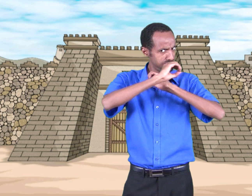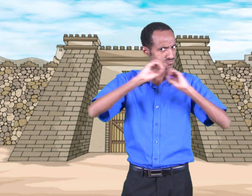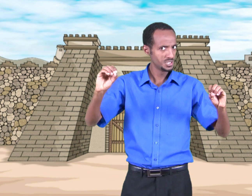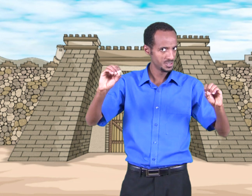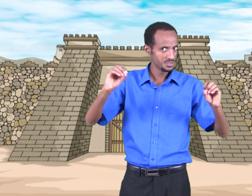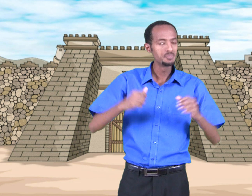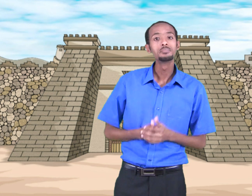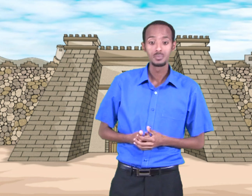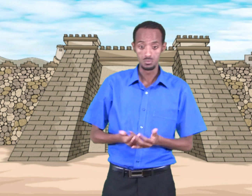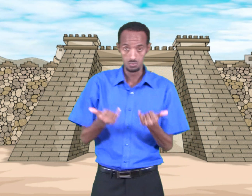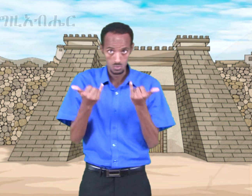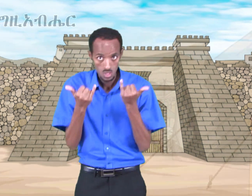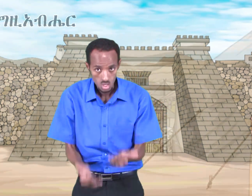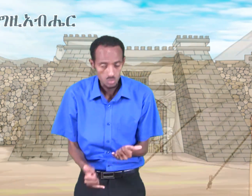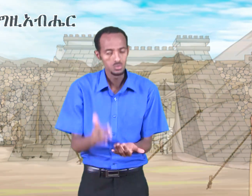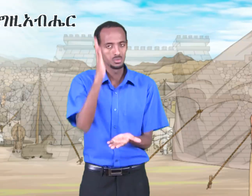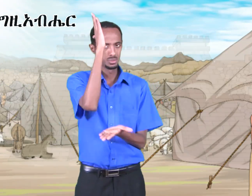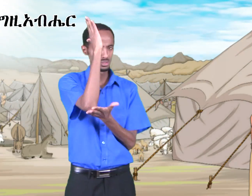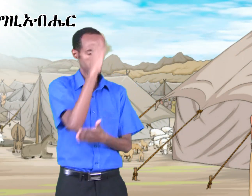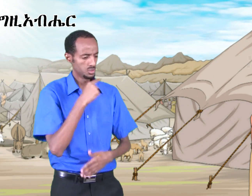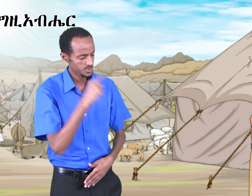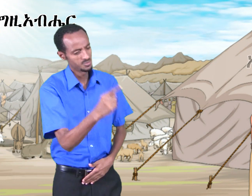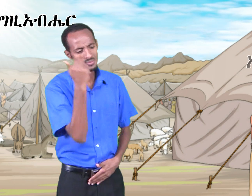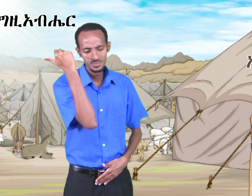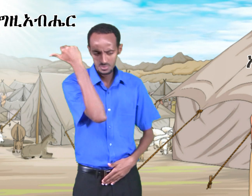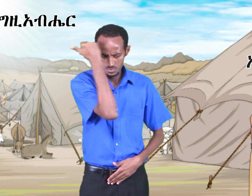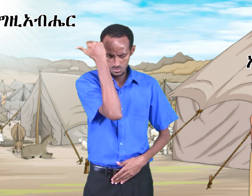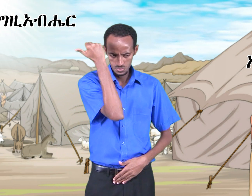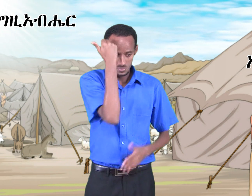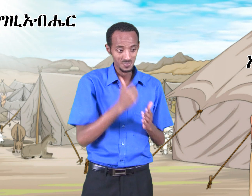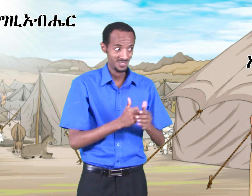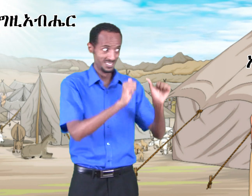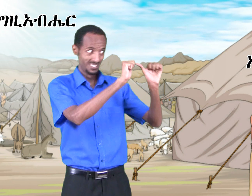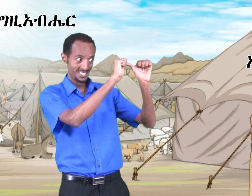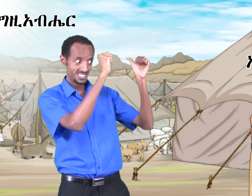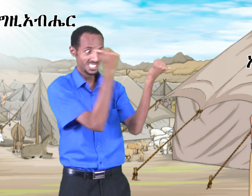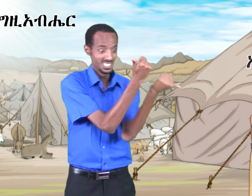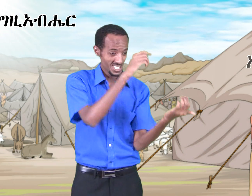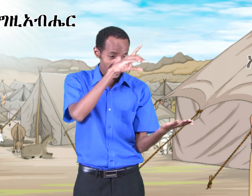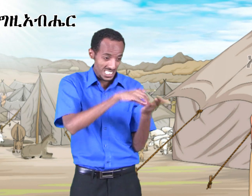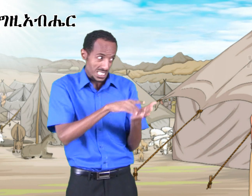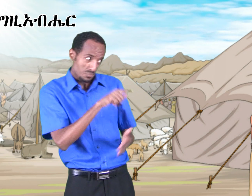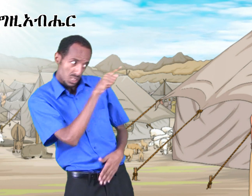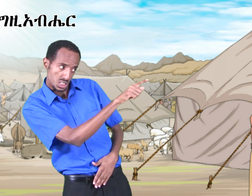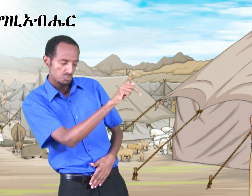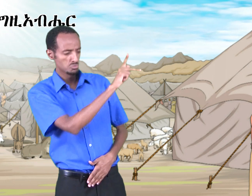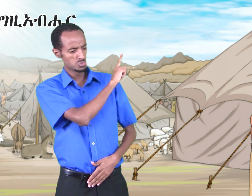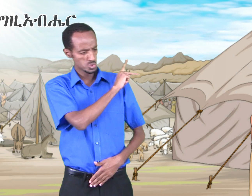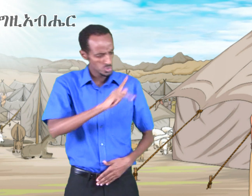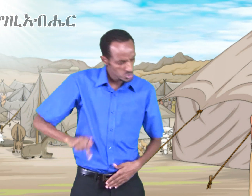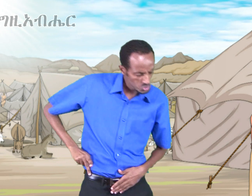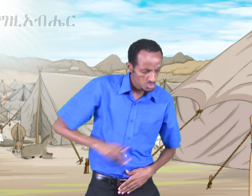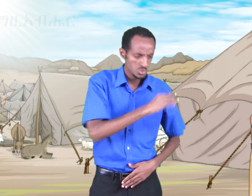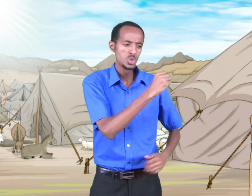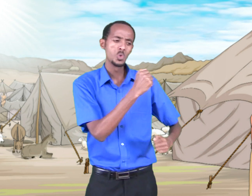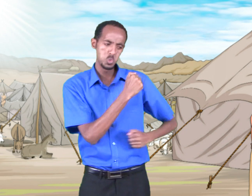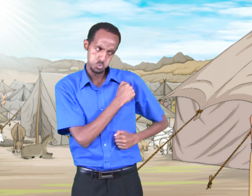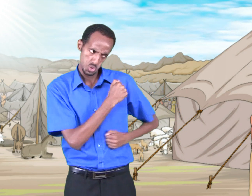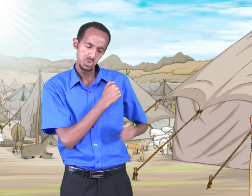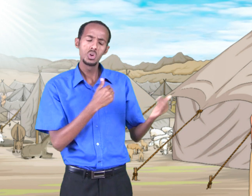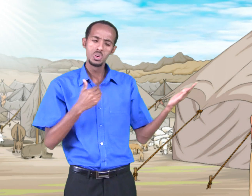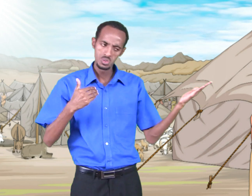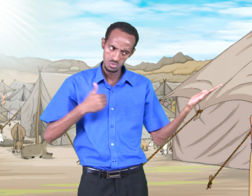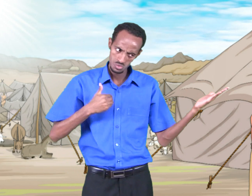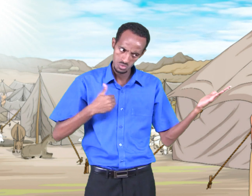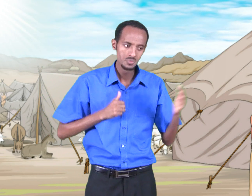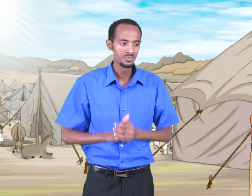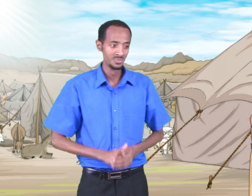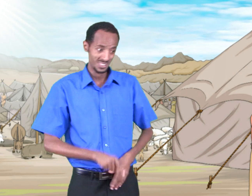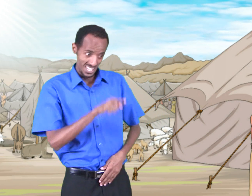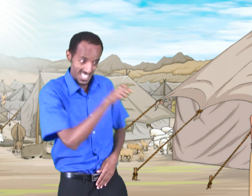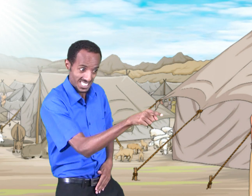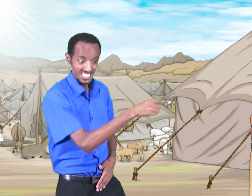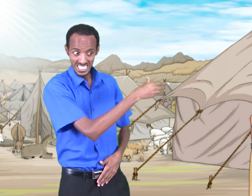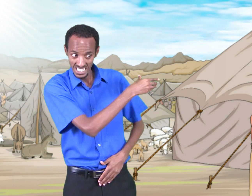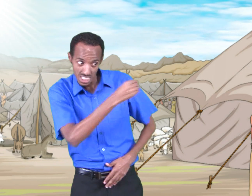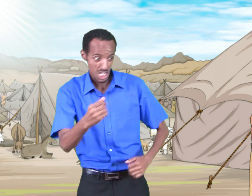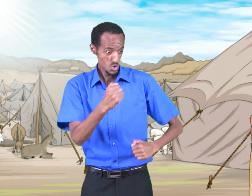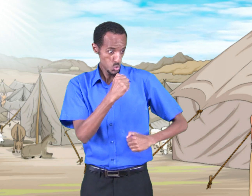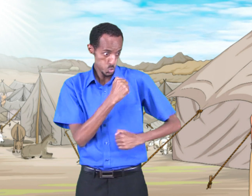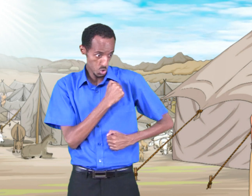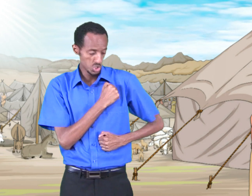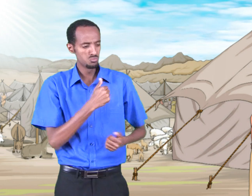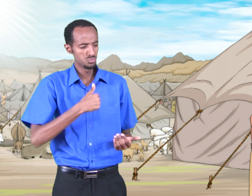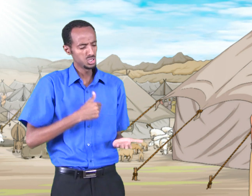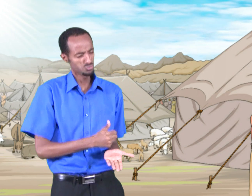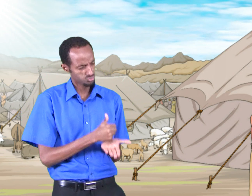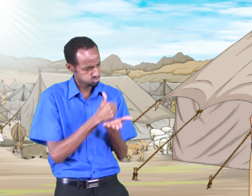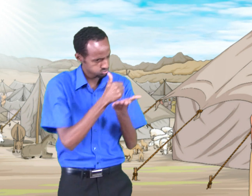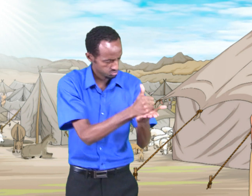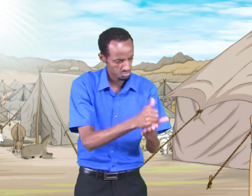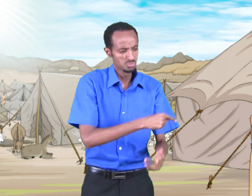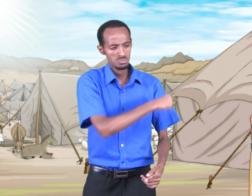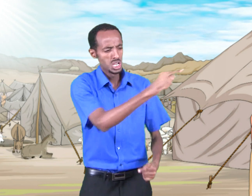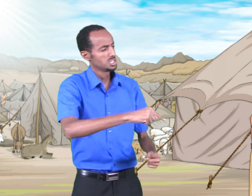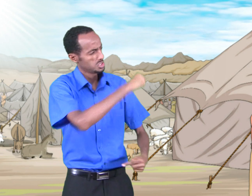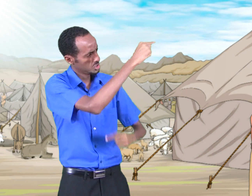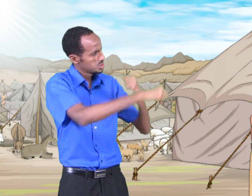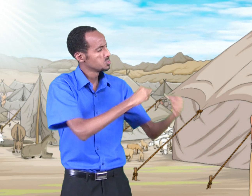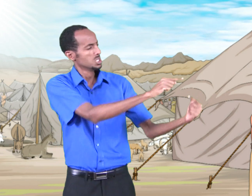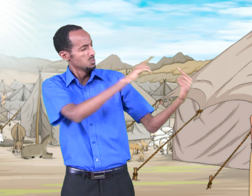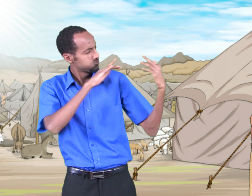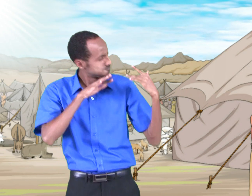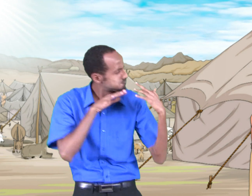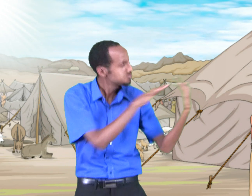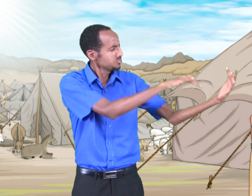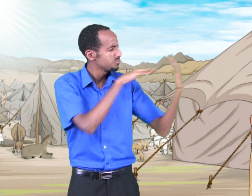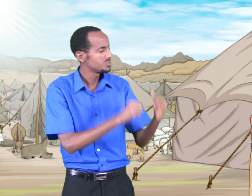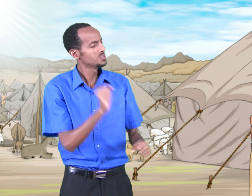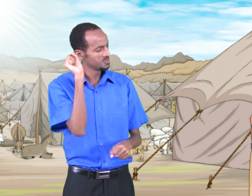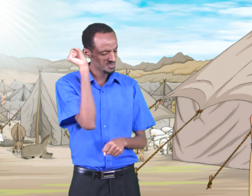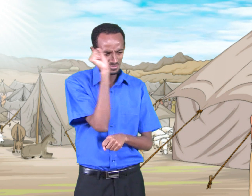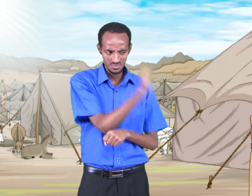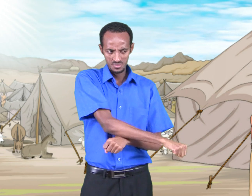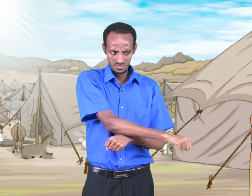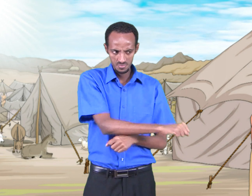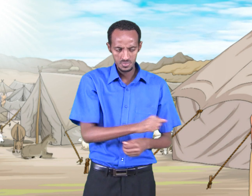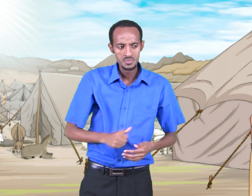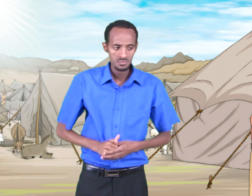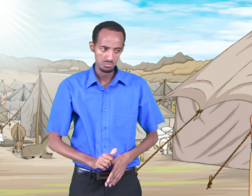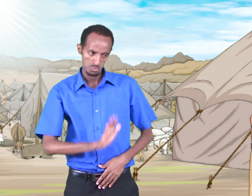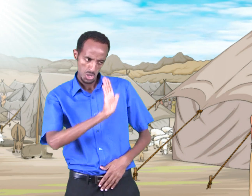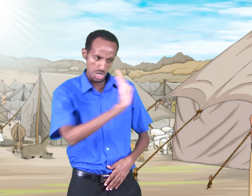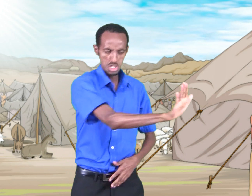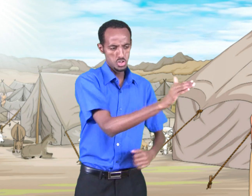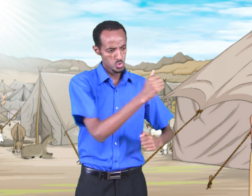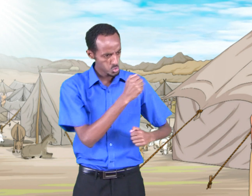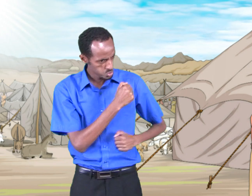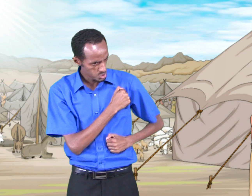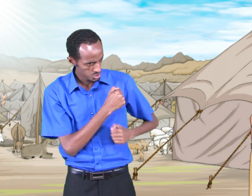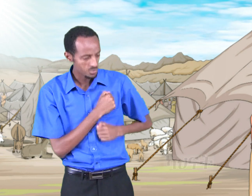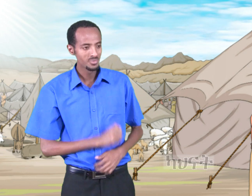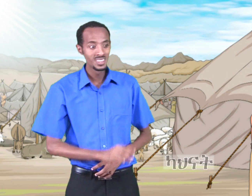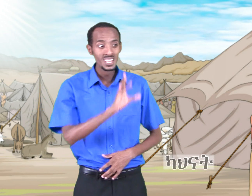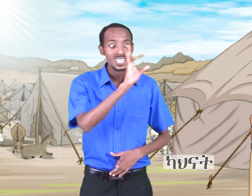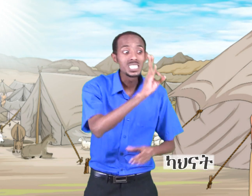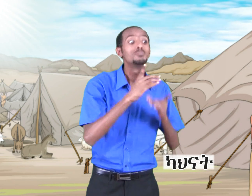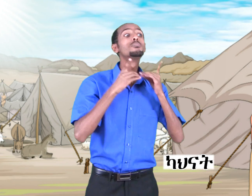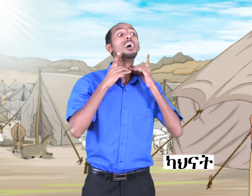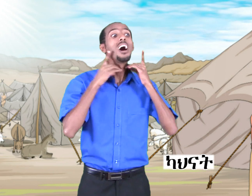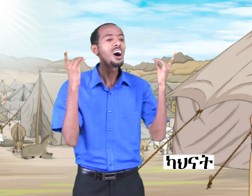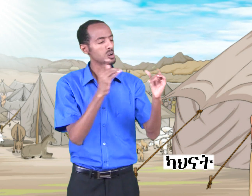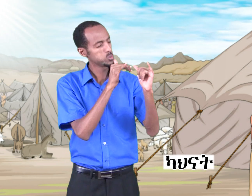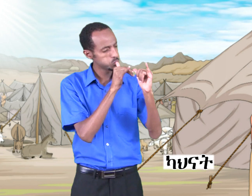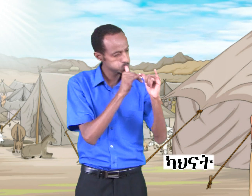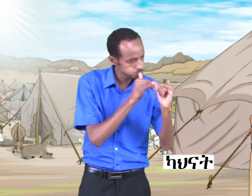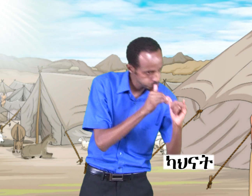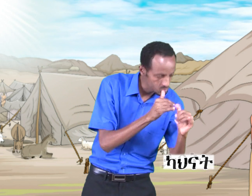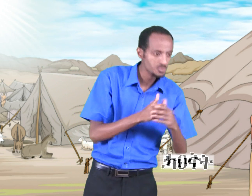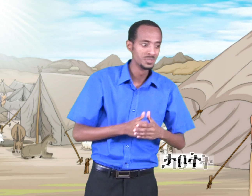And the LORD said to Joshua, “Behold, I have delivered Jericho into your hand, along with its king and its mighty men of valor. March around the city with all the men of war, circling the city one time. Do this for six days.